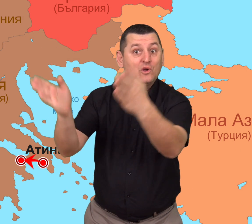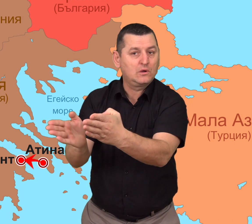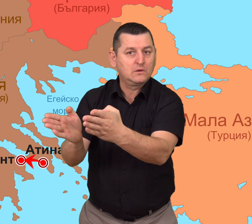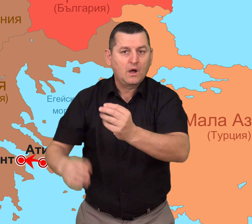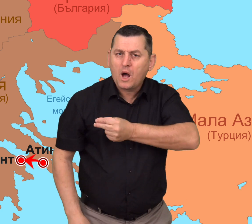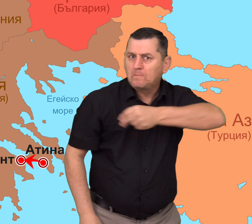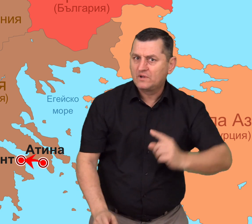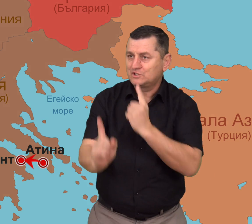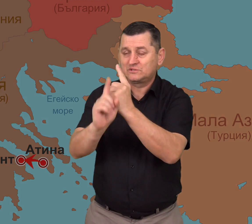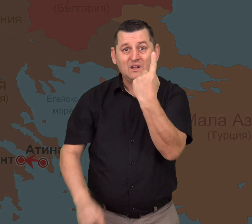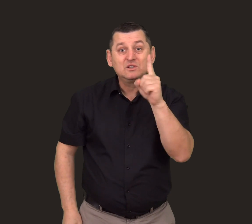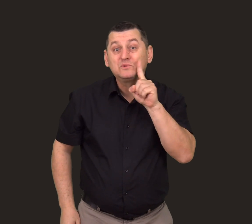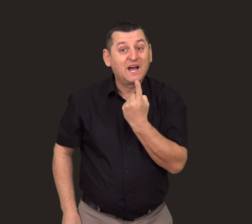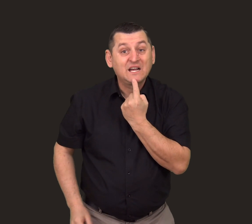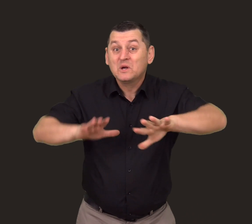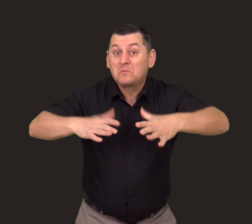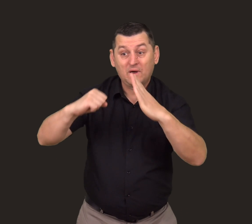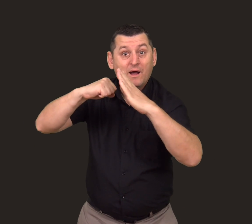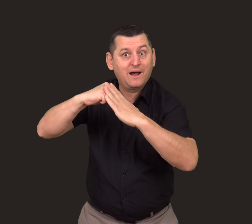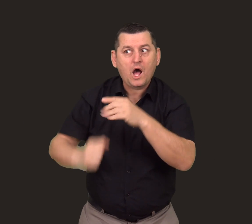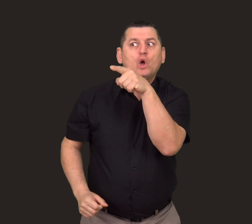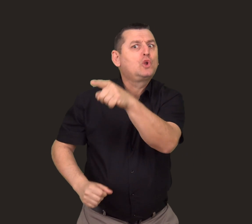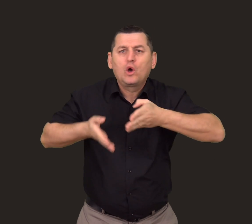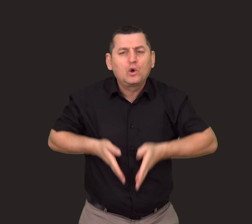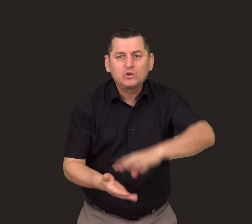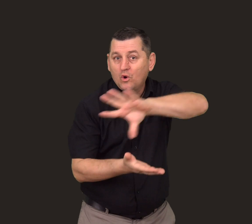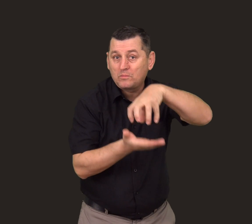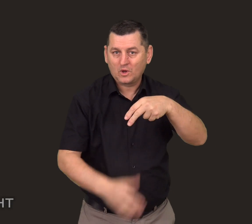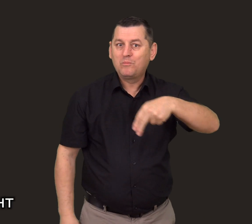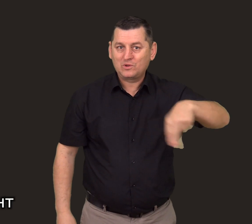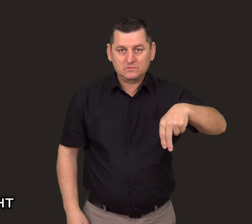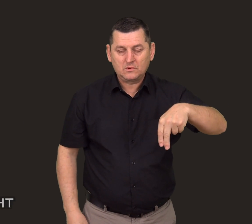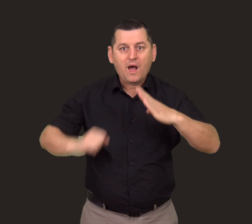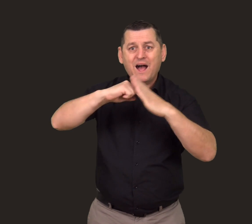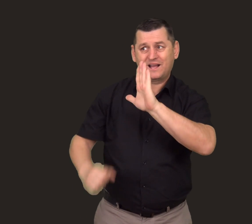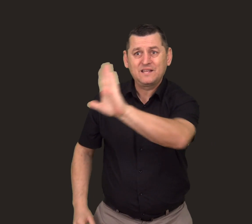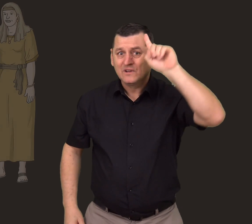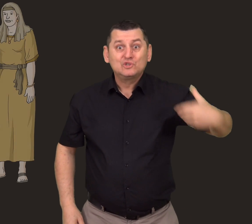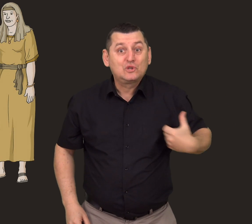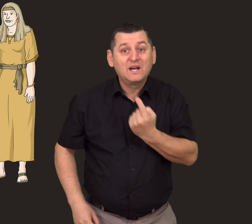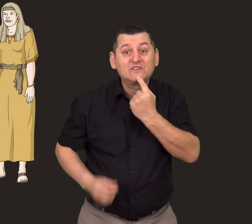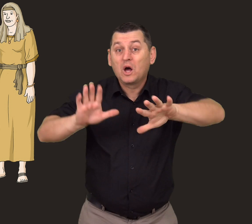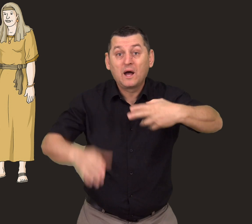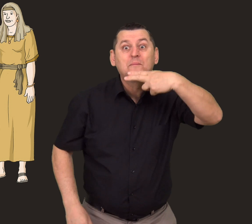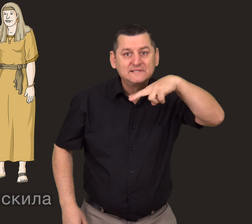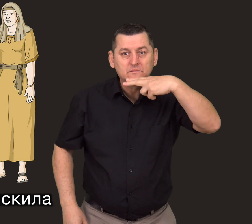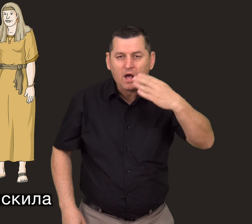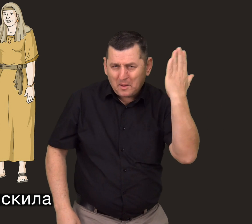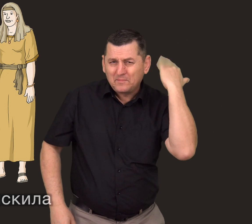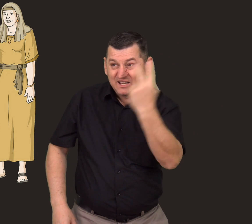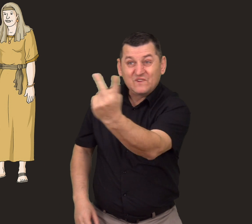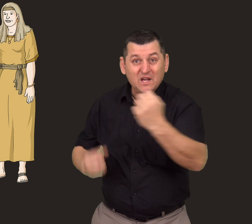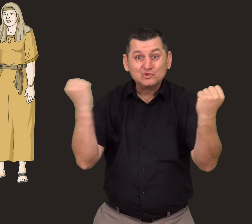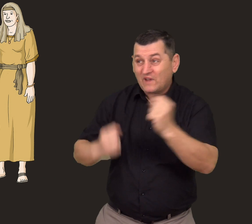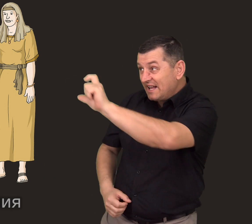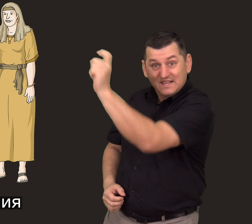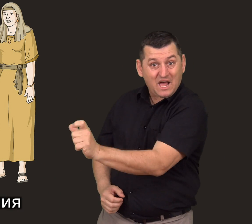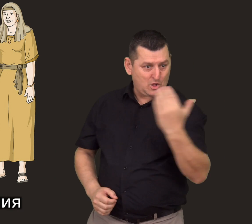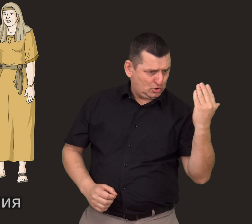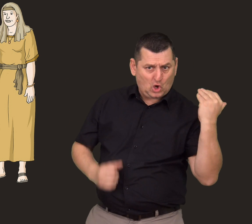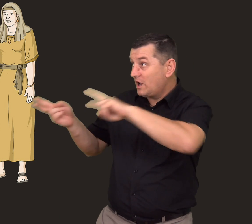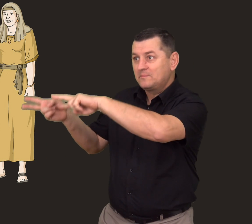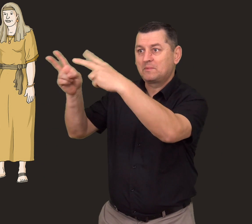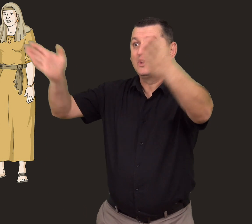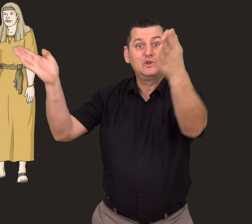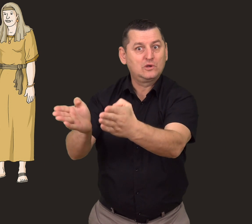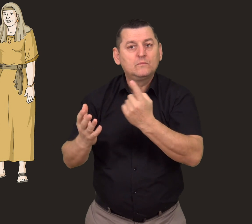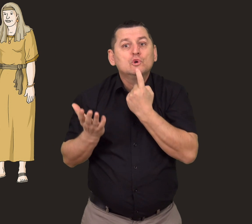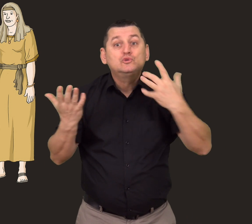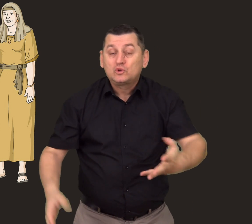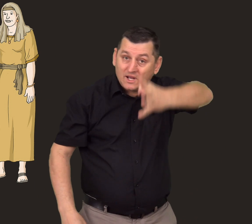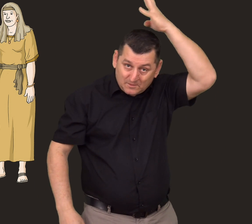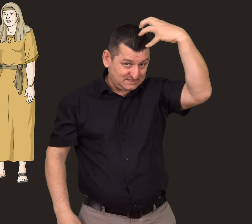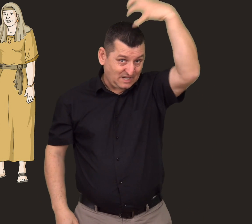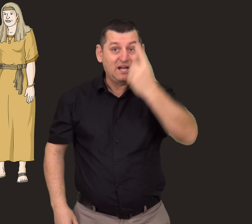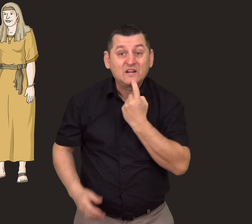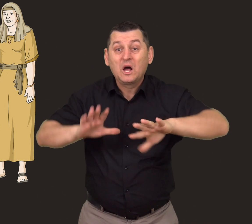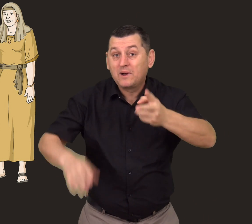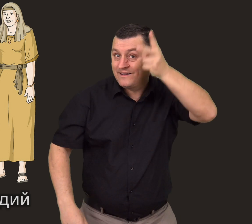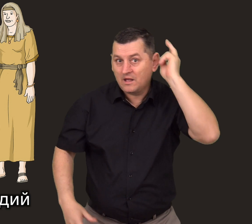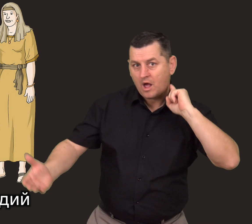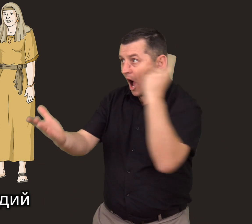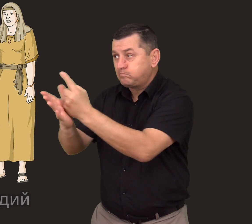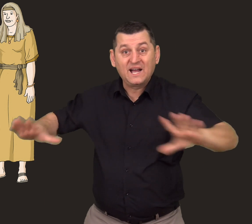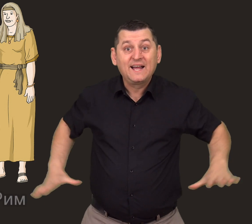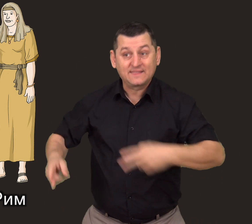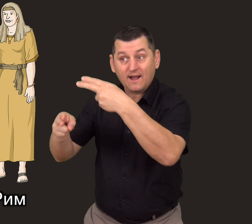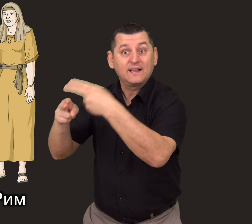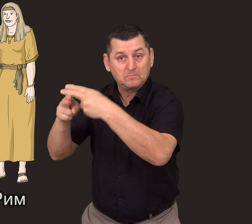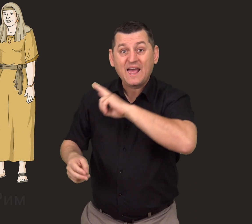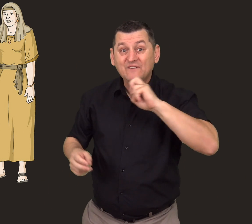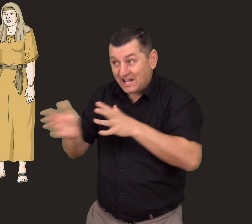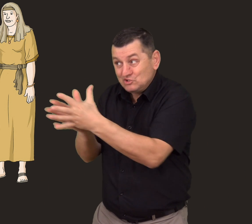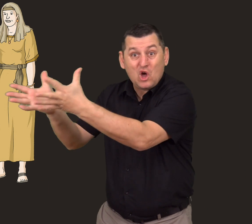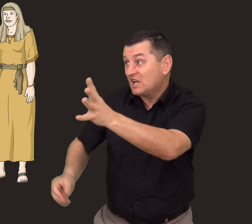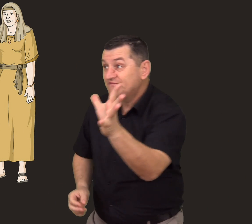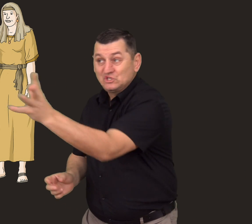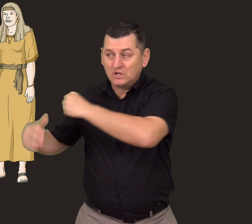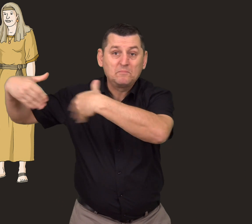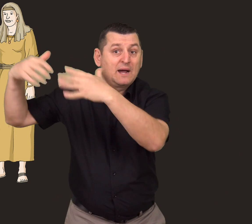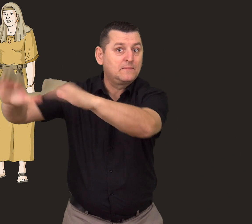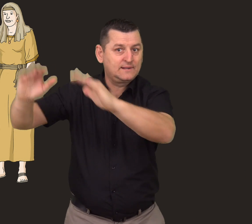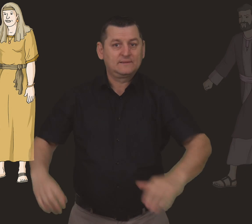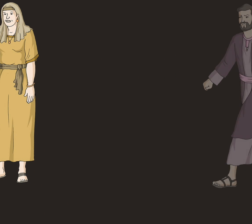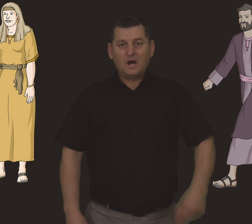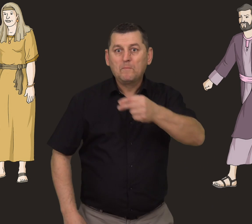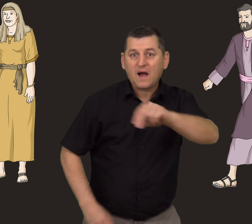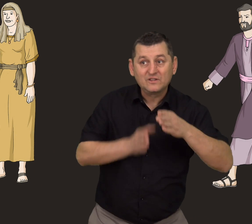There he found a Jew named Aquila, a native of Pontus, who had recently come from Italy with his wife Priscilla because Claudius had ordered all the Jews to leave Rome.